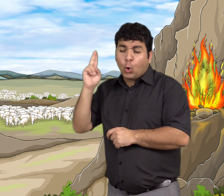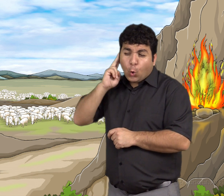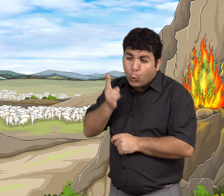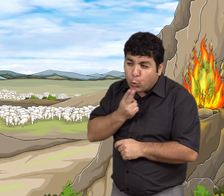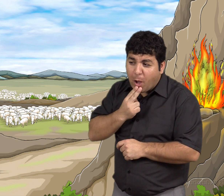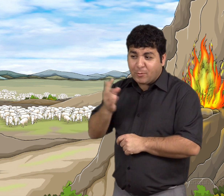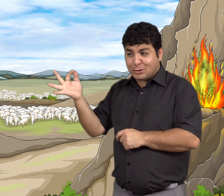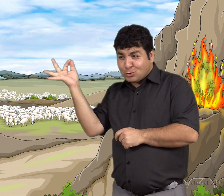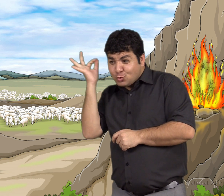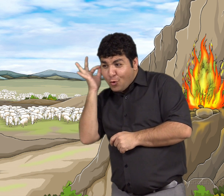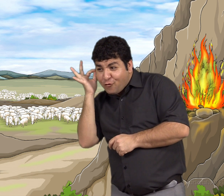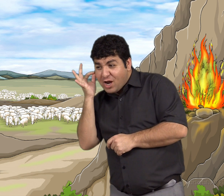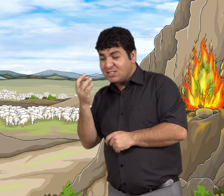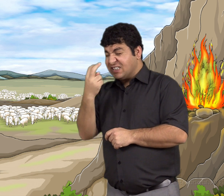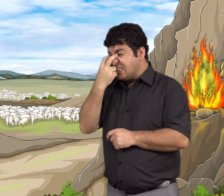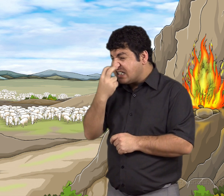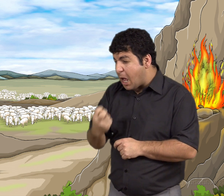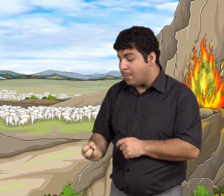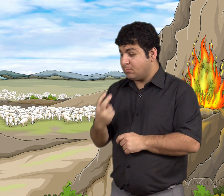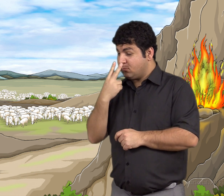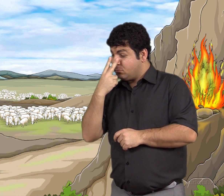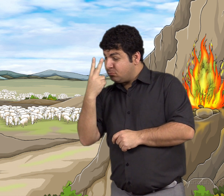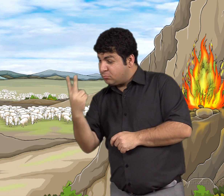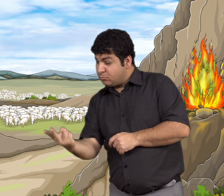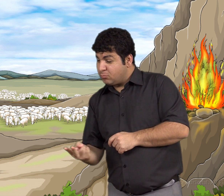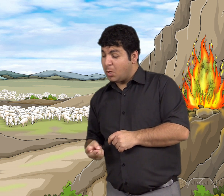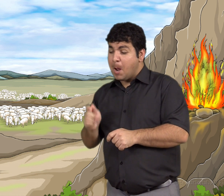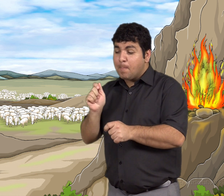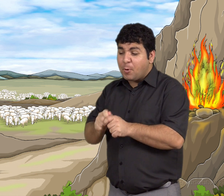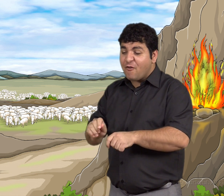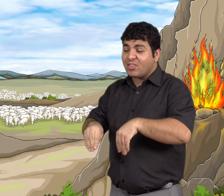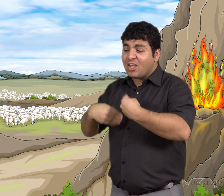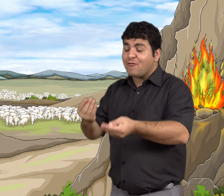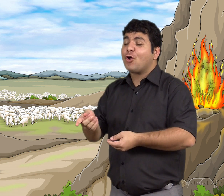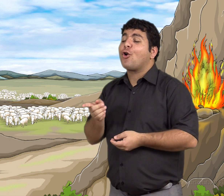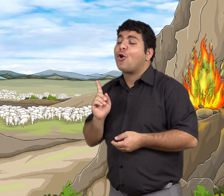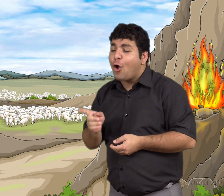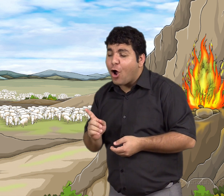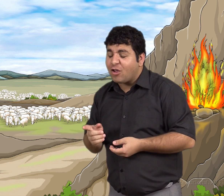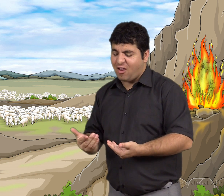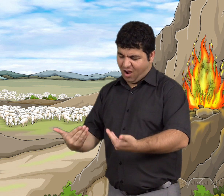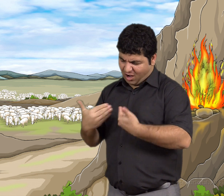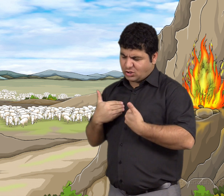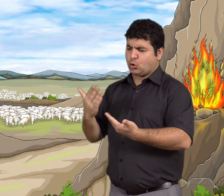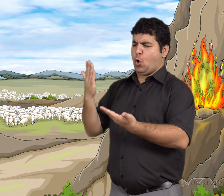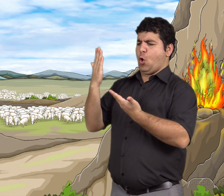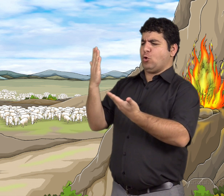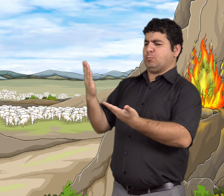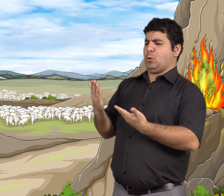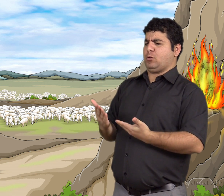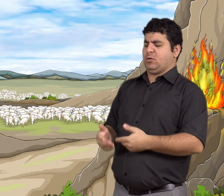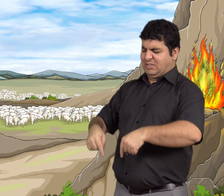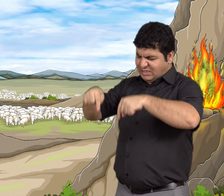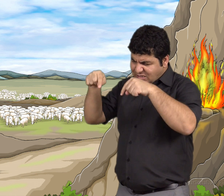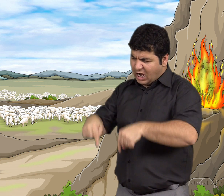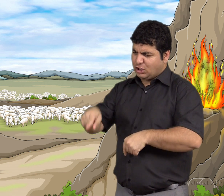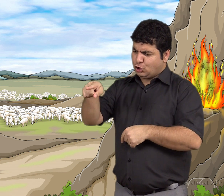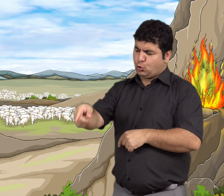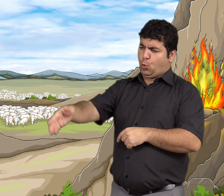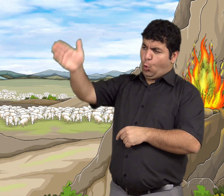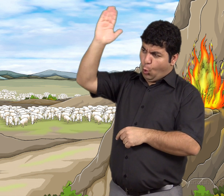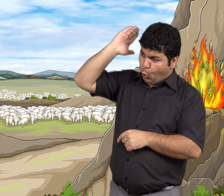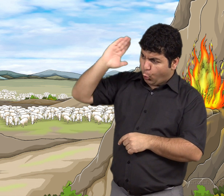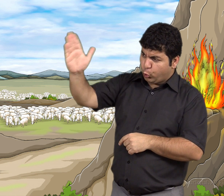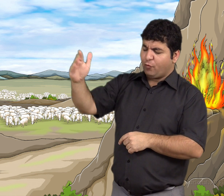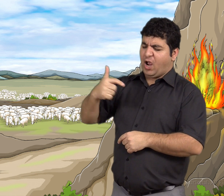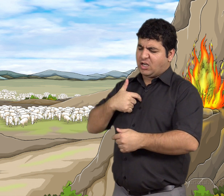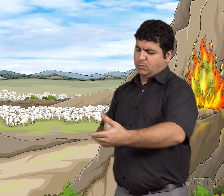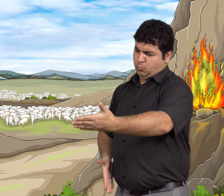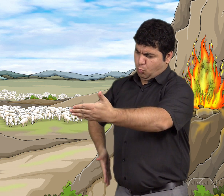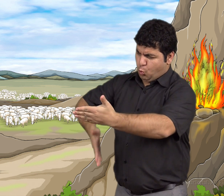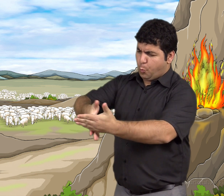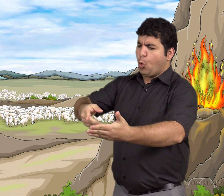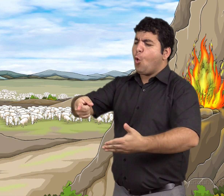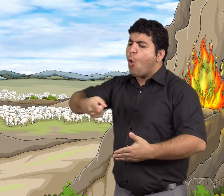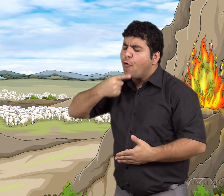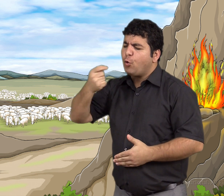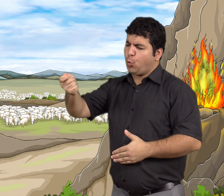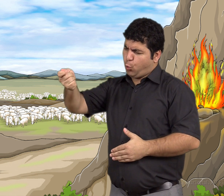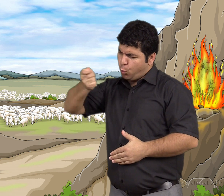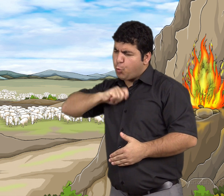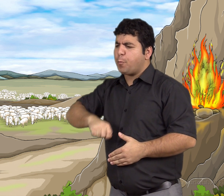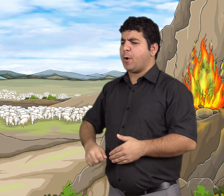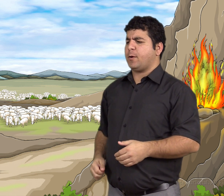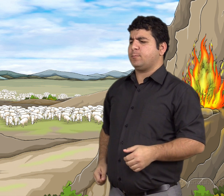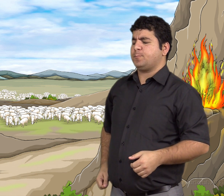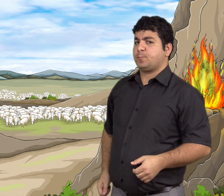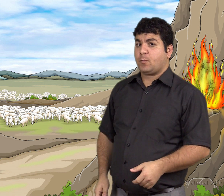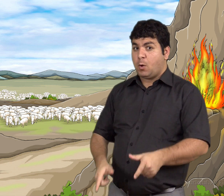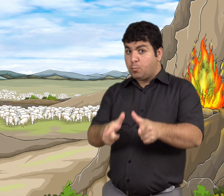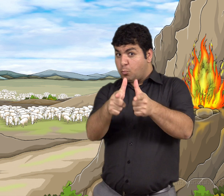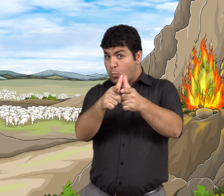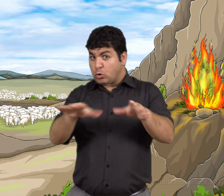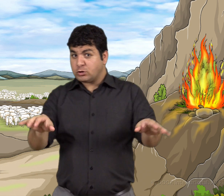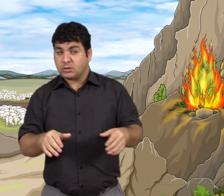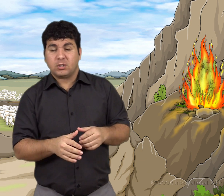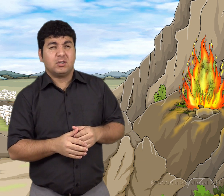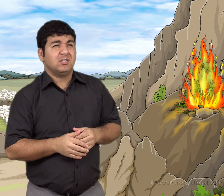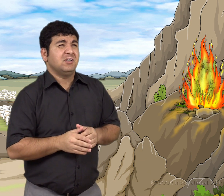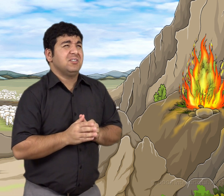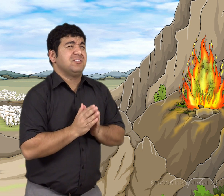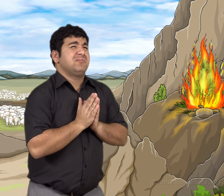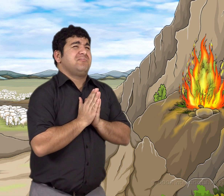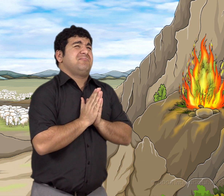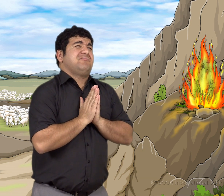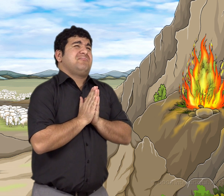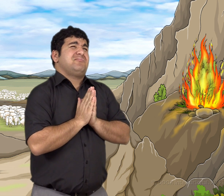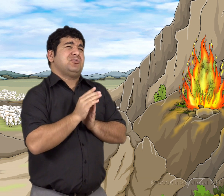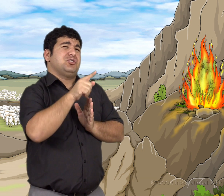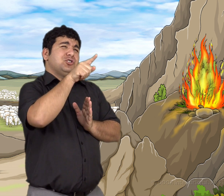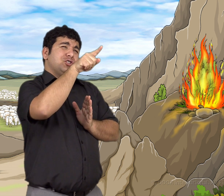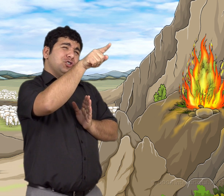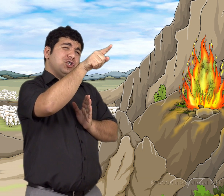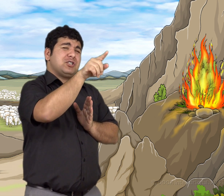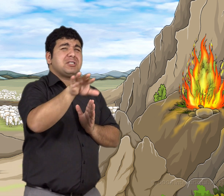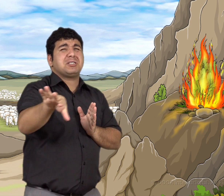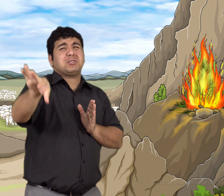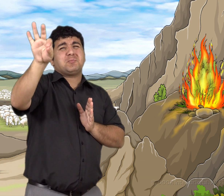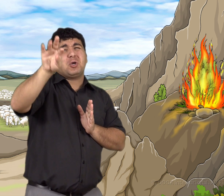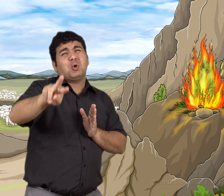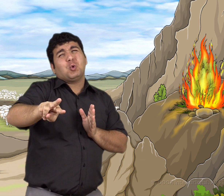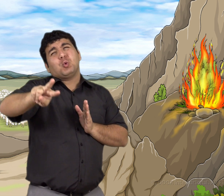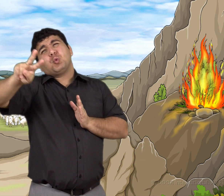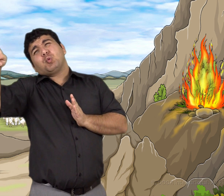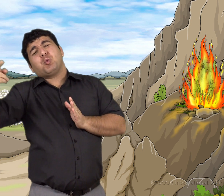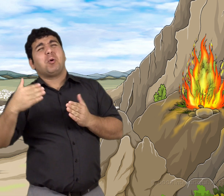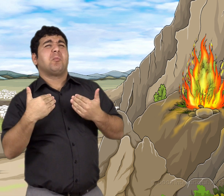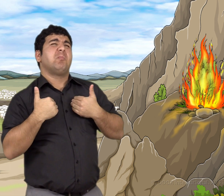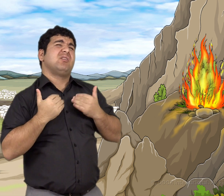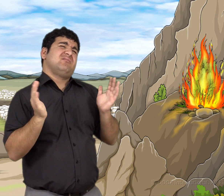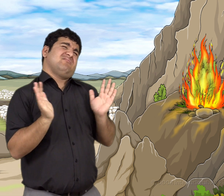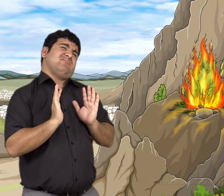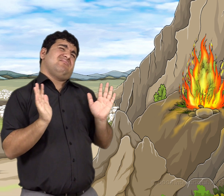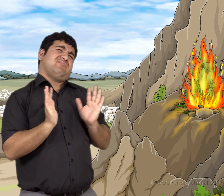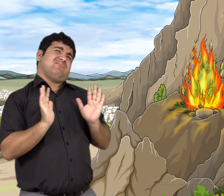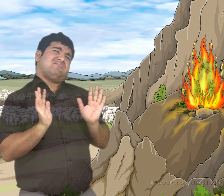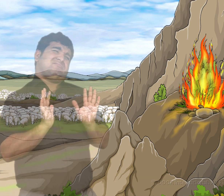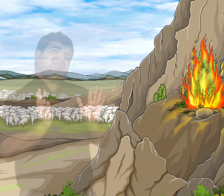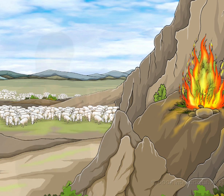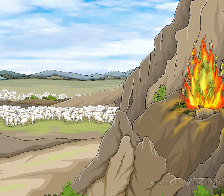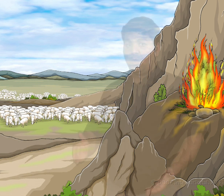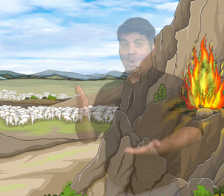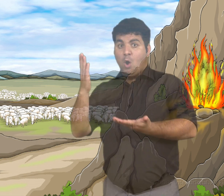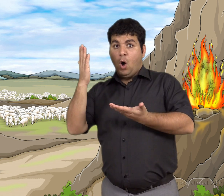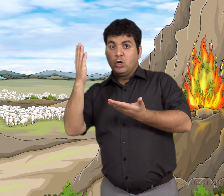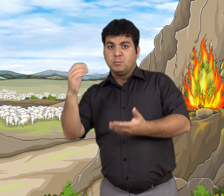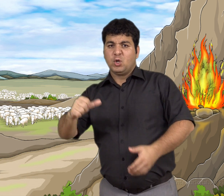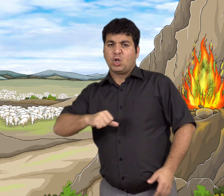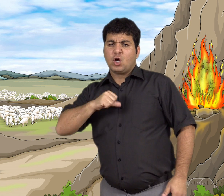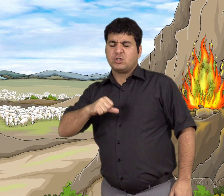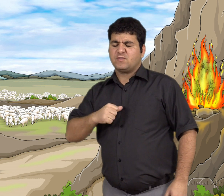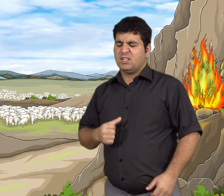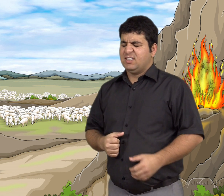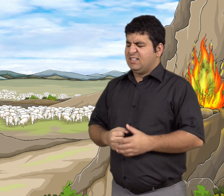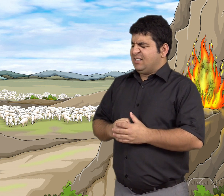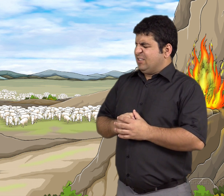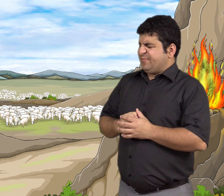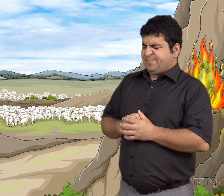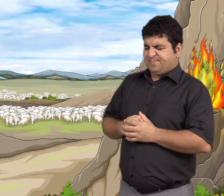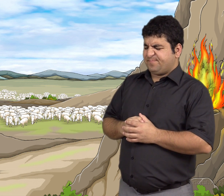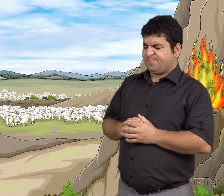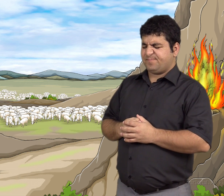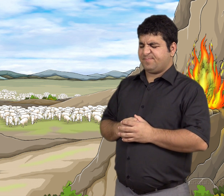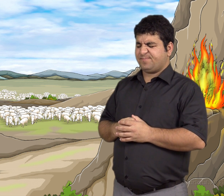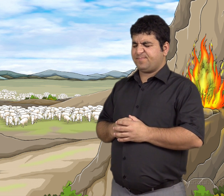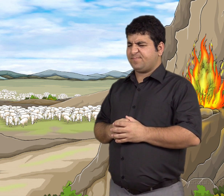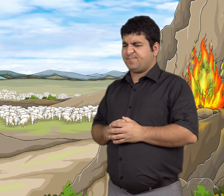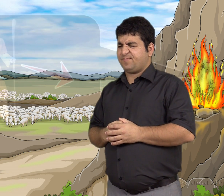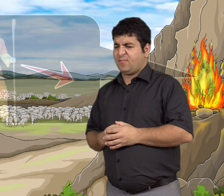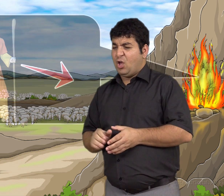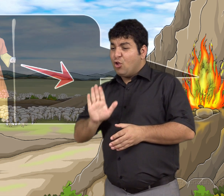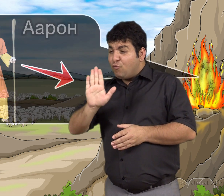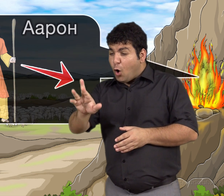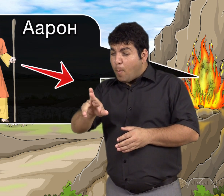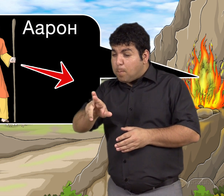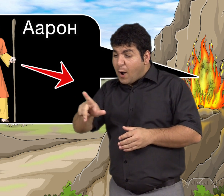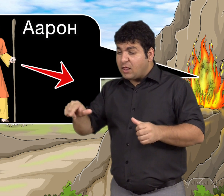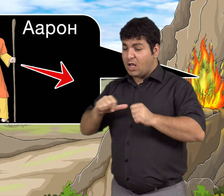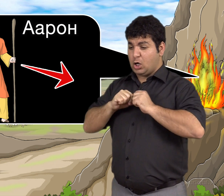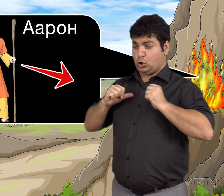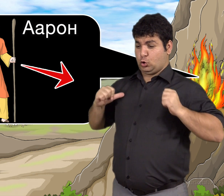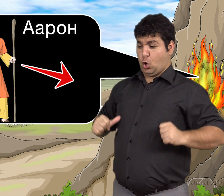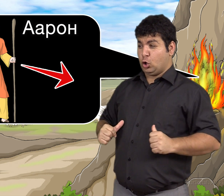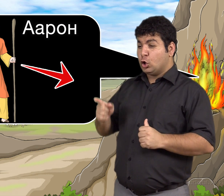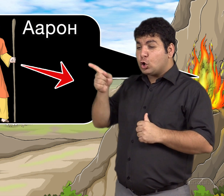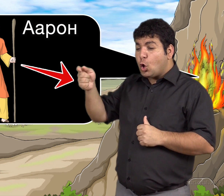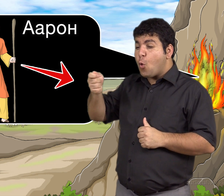And the LORD said to him, “Who gave man his mouth? Or who makes the mute or the deaf, the sighted or the blind? Is it not I, the LORD? Now go! I will help you as you speak, and I will teach you what to say.” But Moses replied, “Please, Lord, send someone else.”